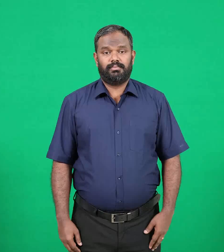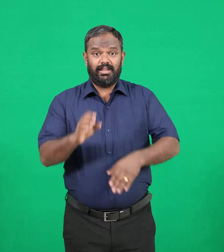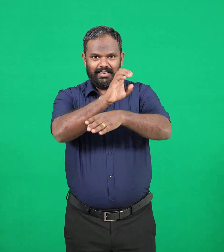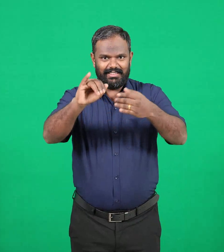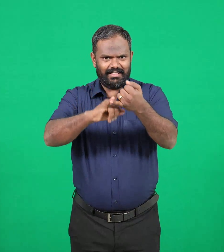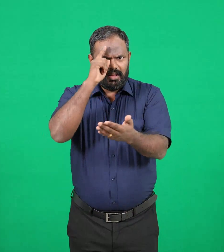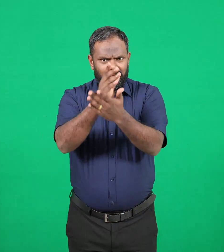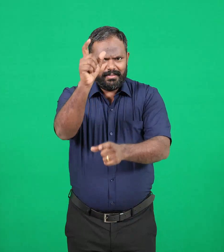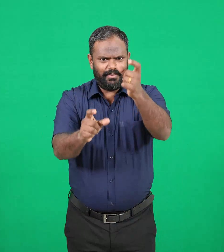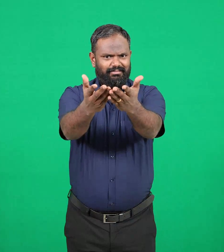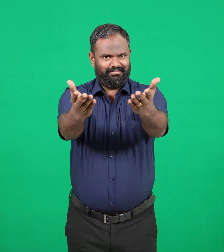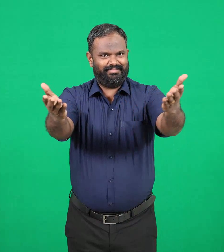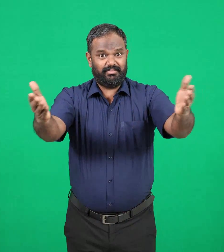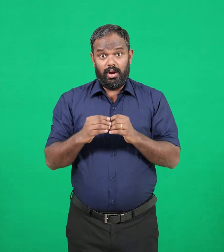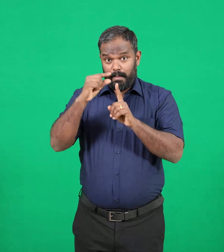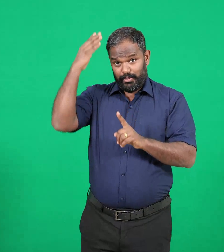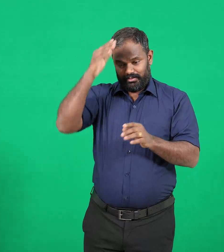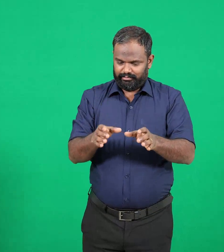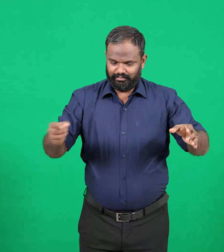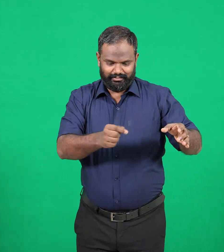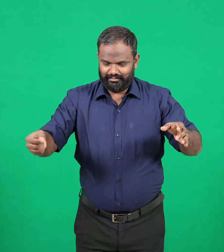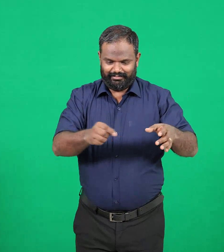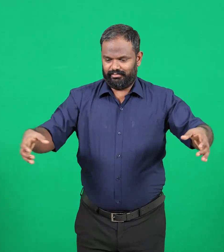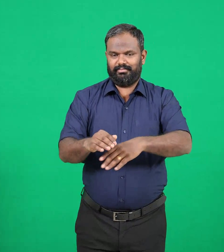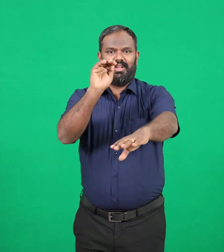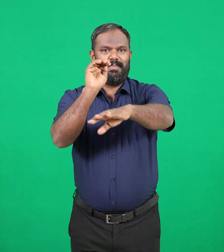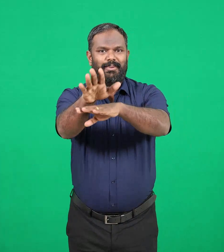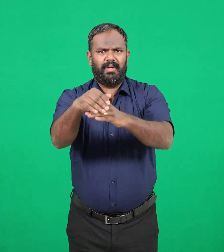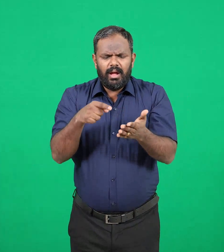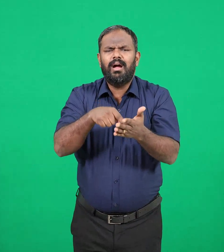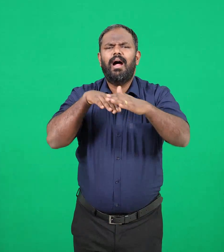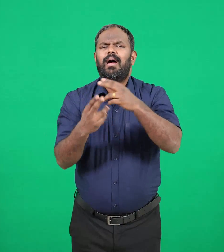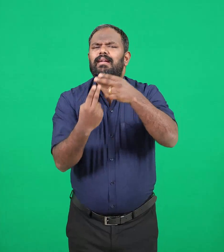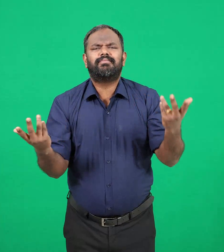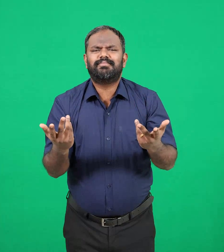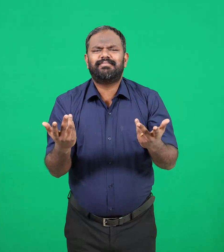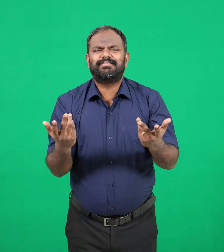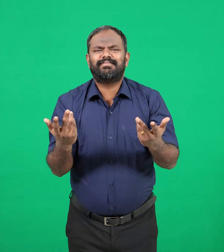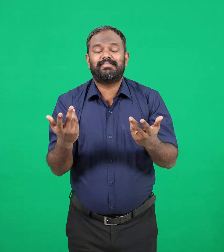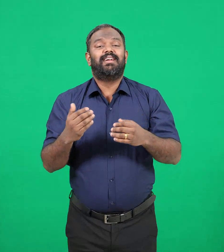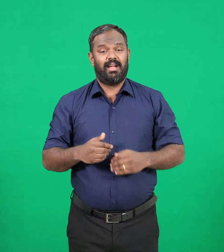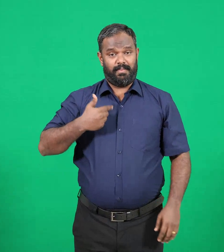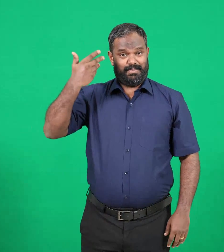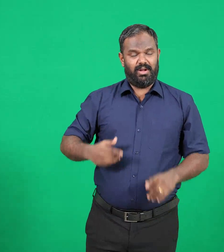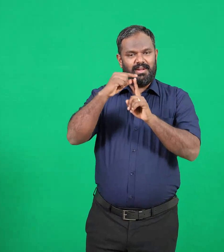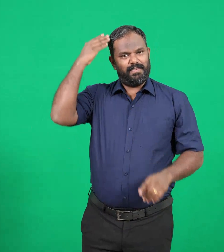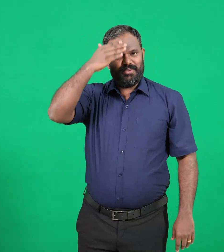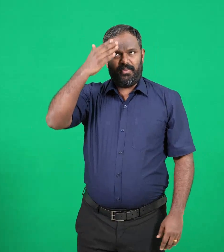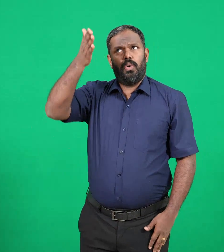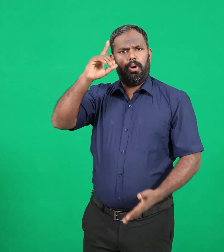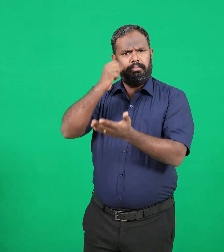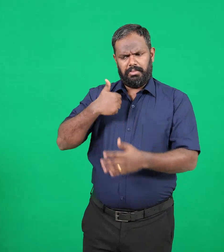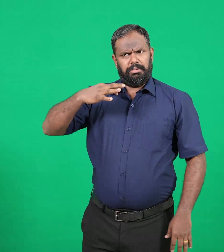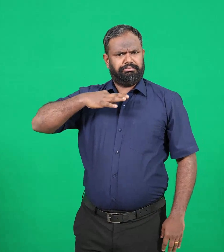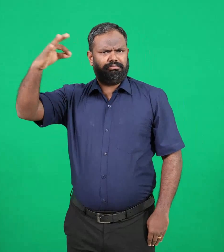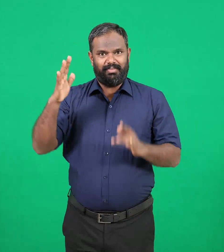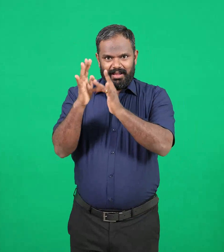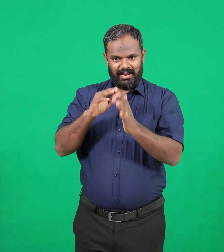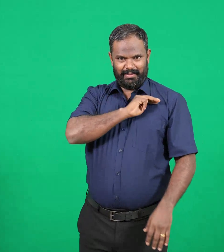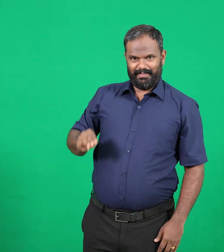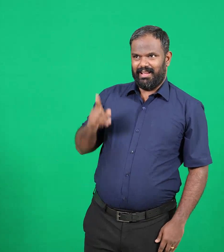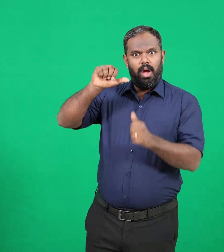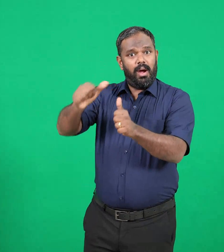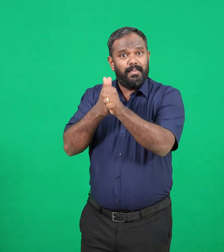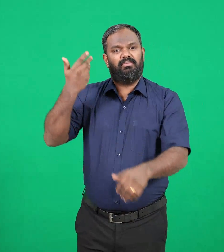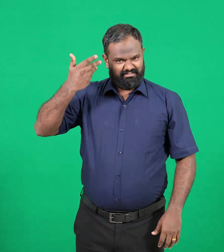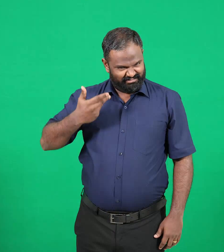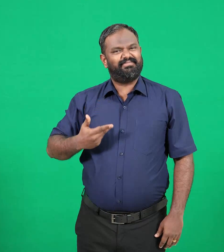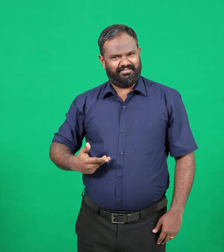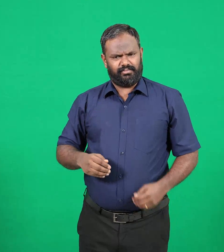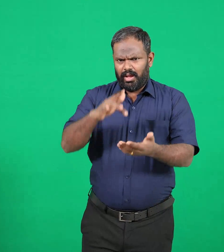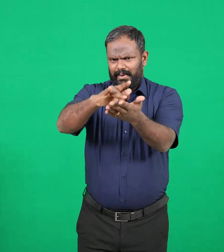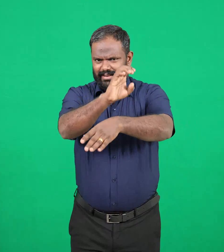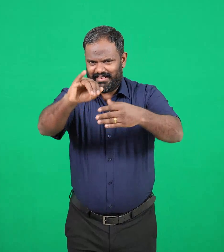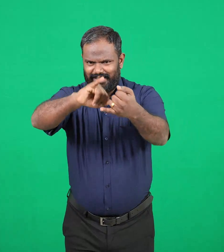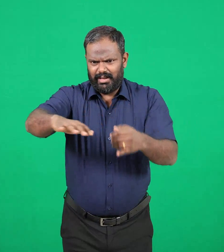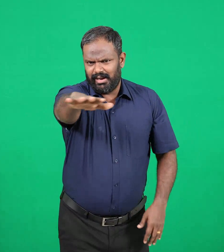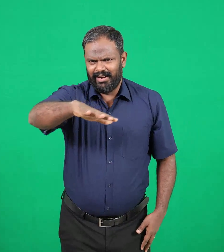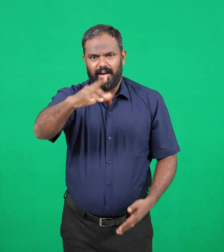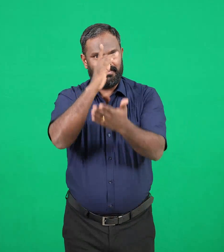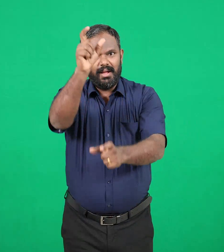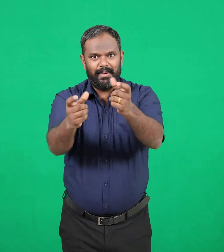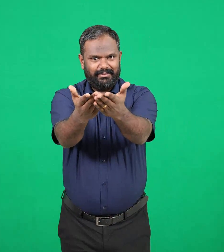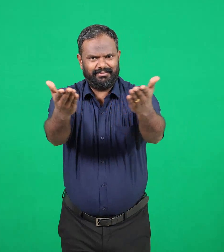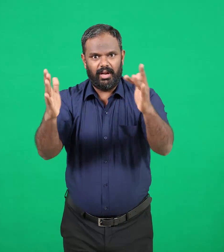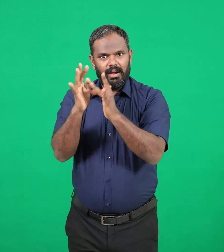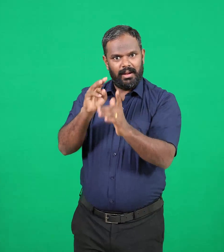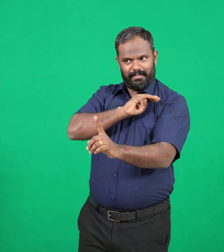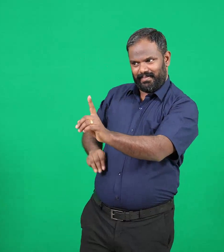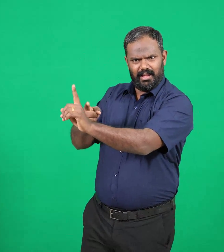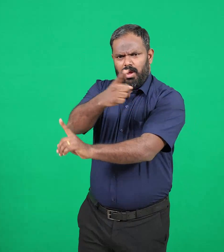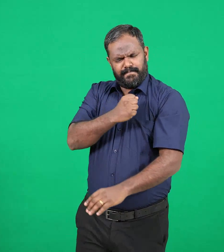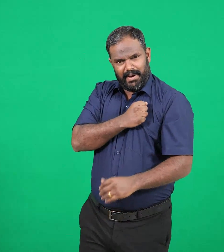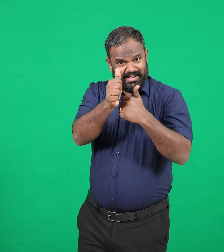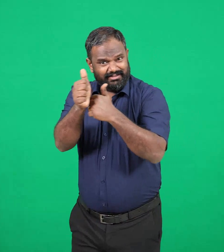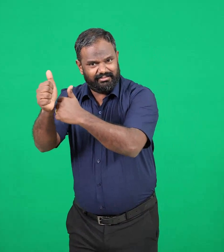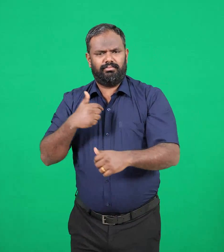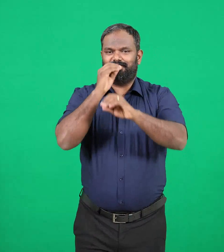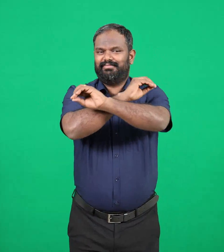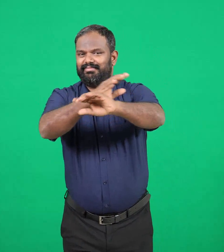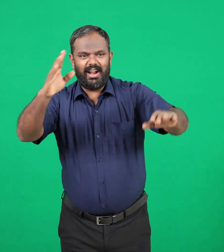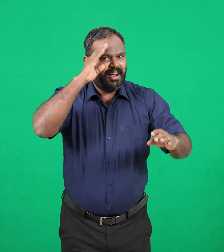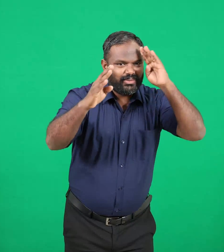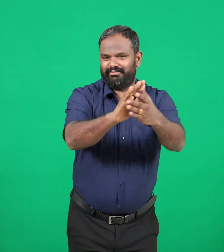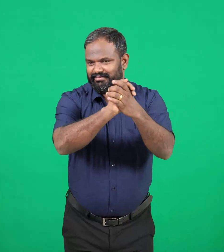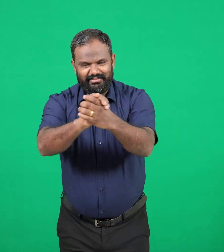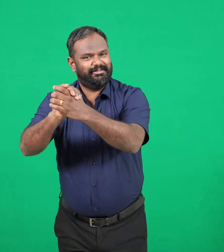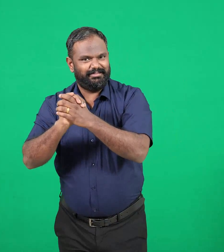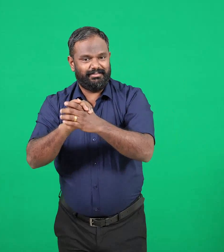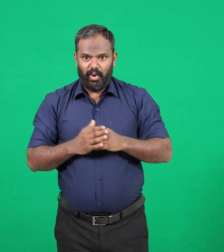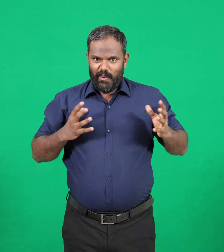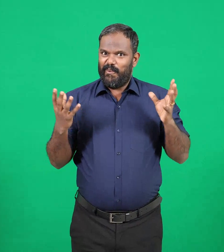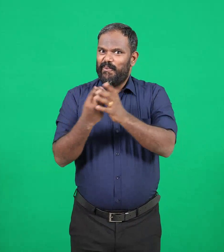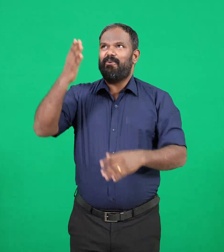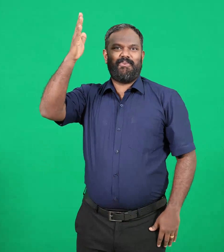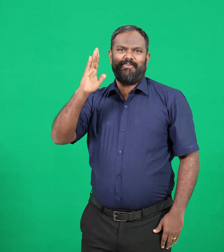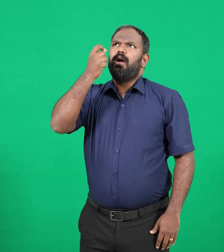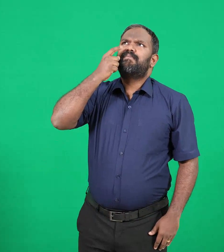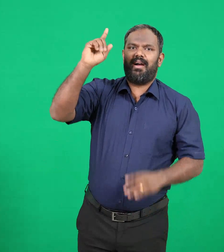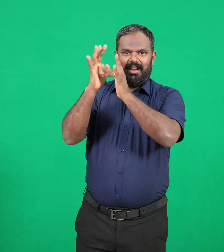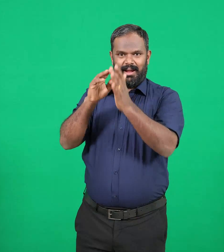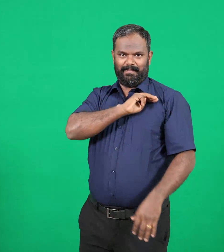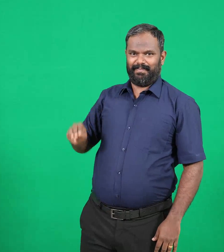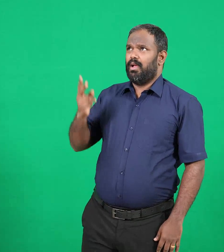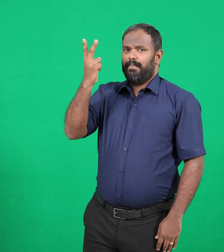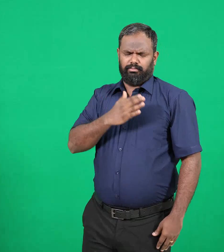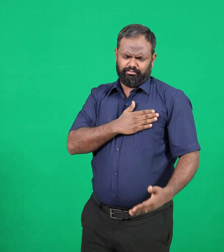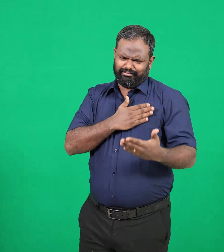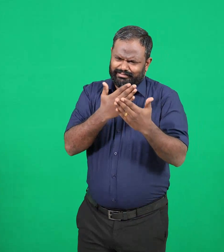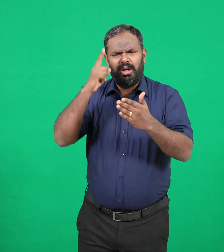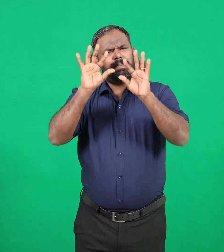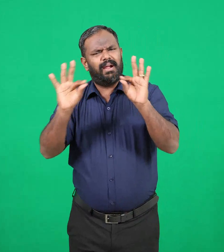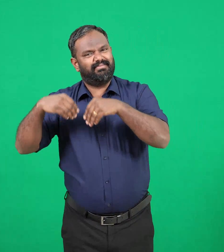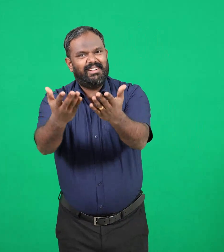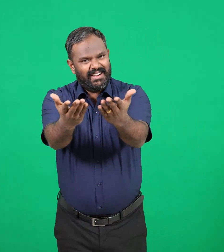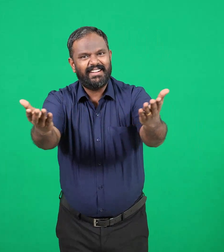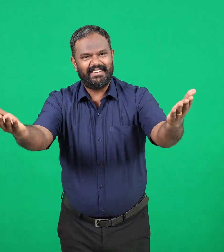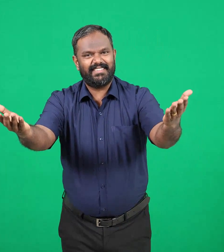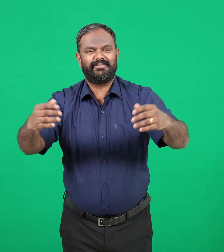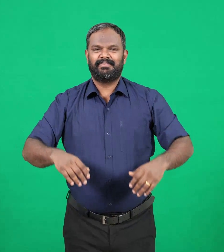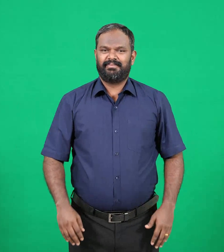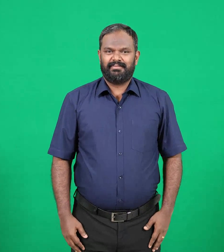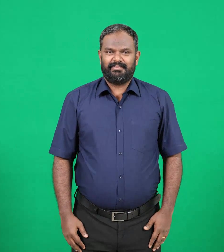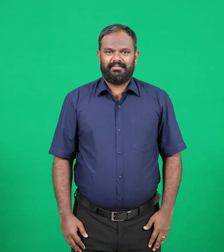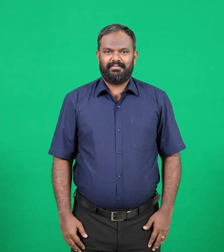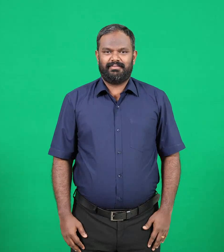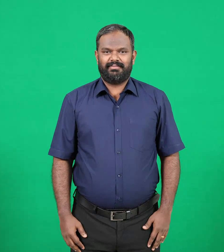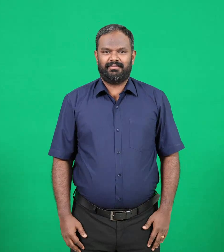Paul, an apostle of Christ Jesus by the will of God, To the saints in Ephesus, the faithful in Christ Jesus: Grace and peace to you from God our Father and the Lord Jesus Christ.